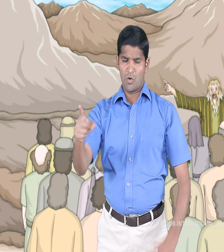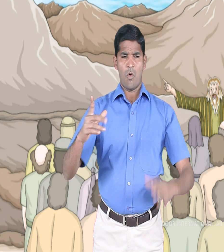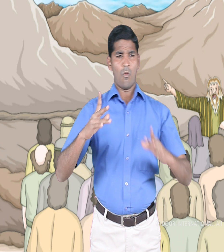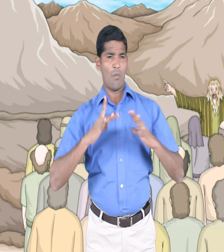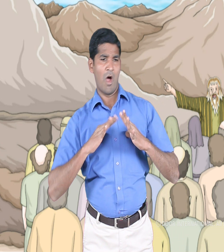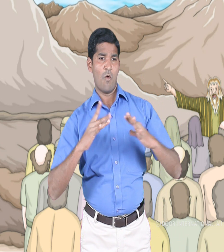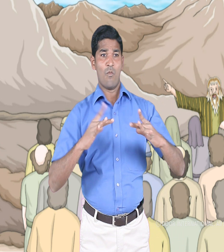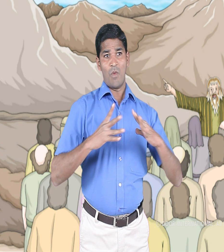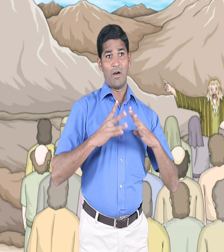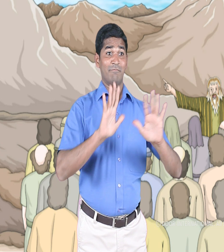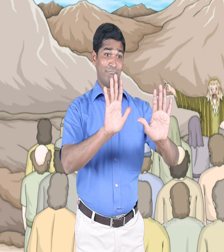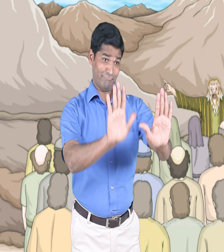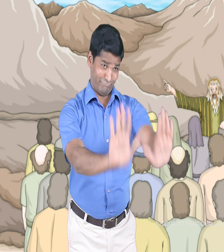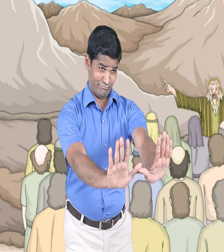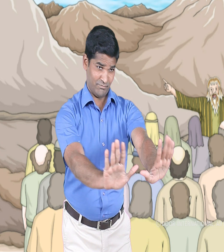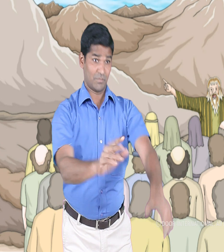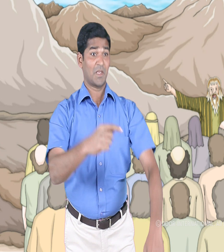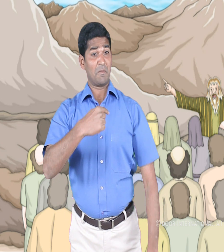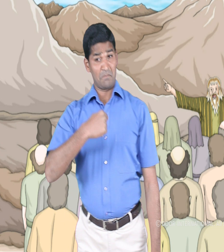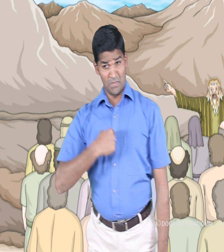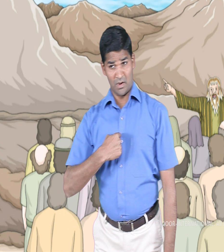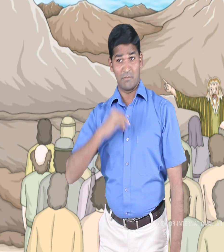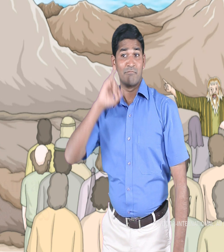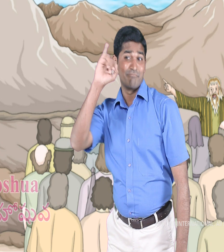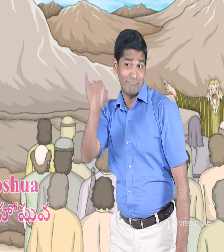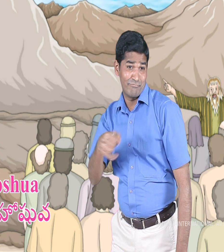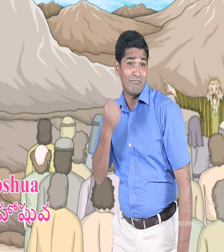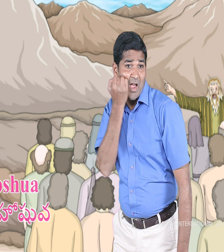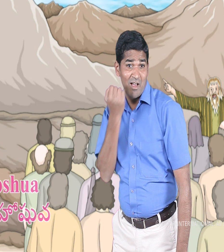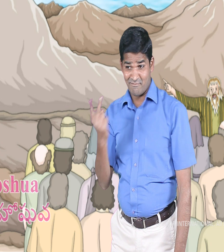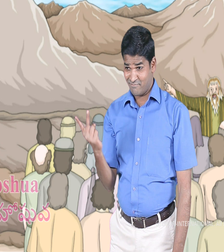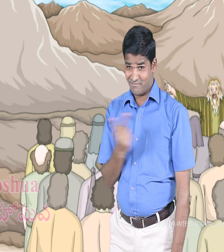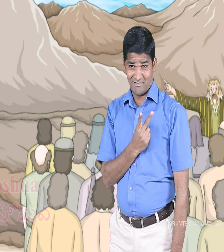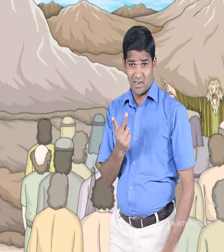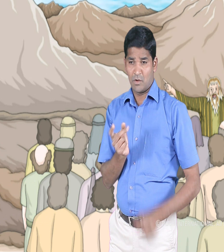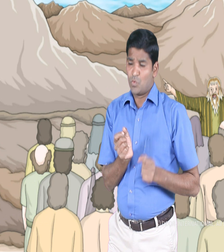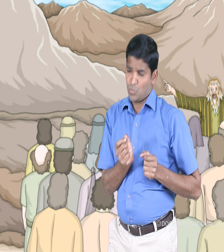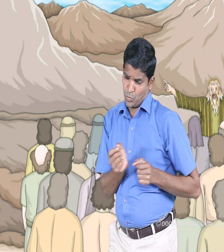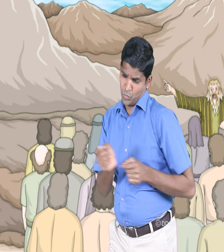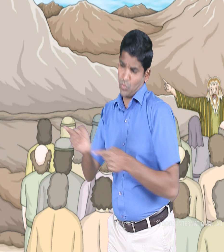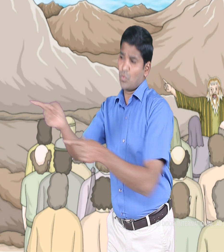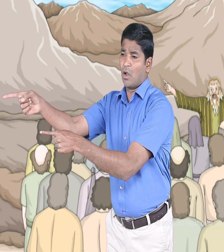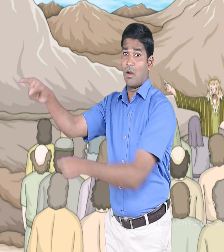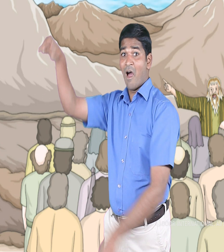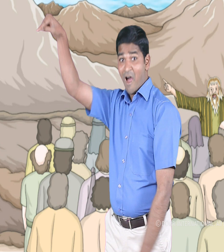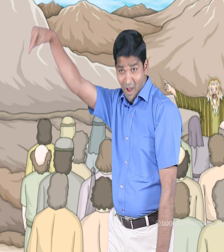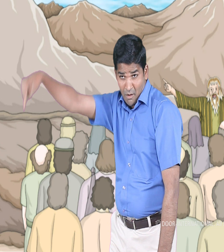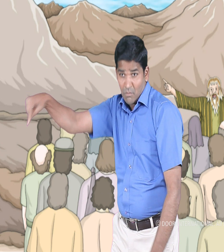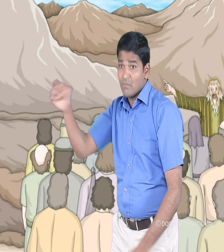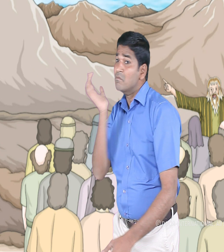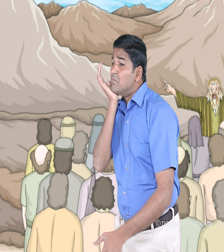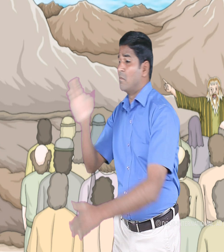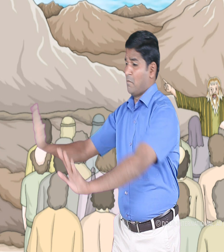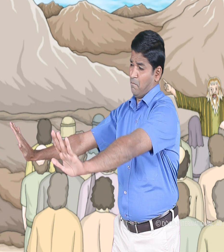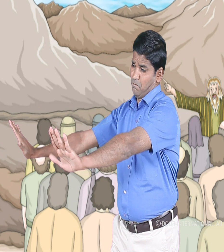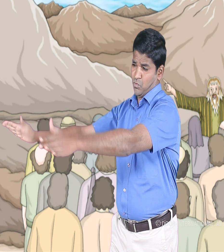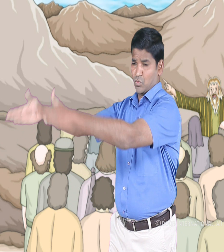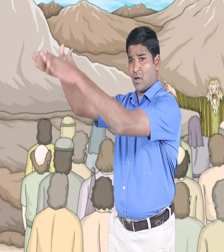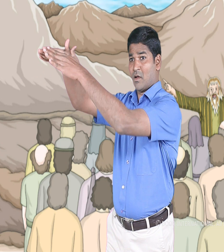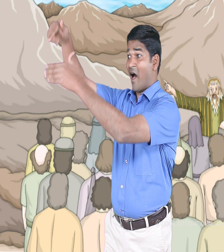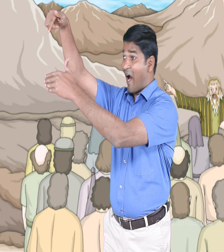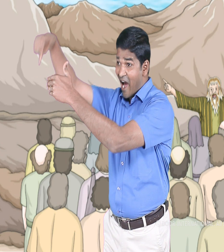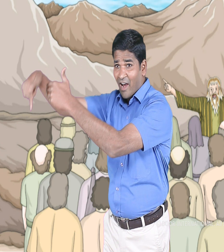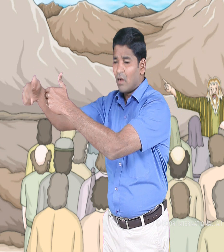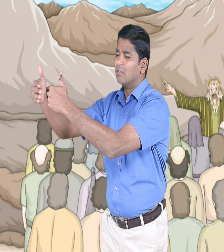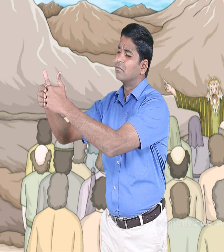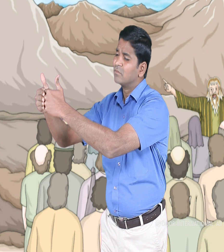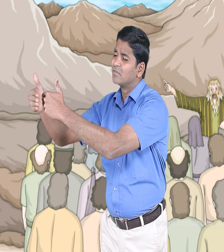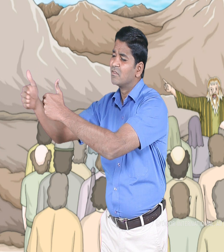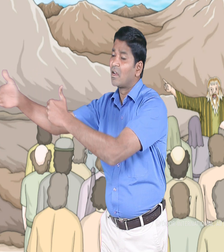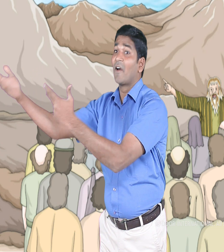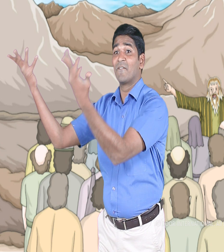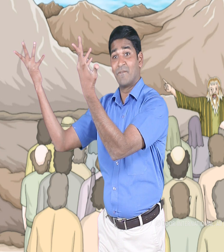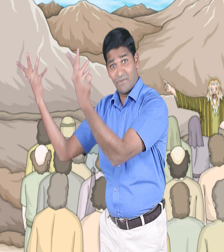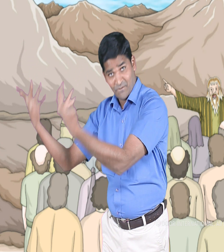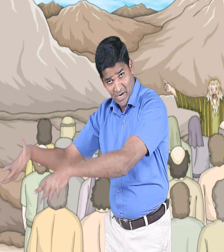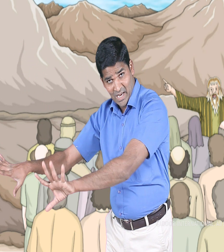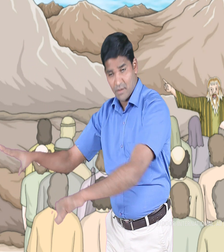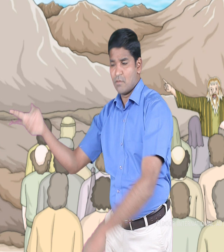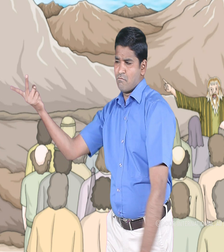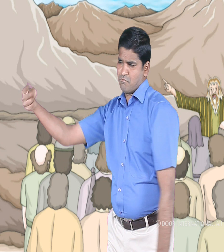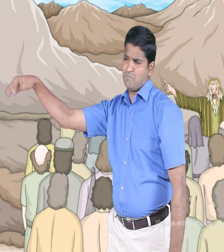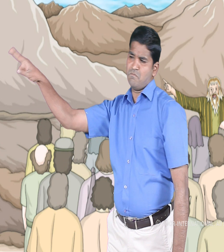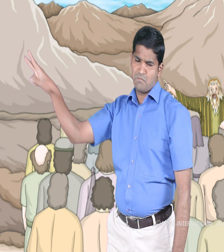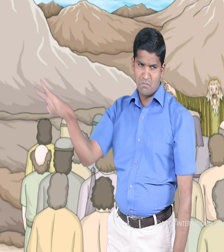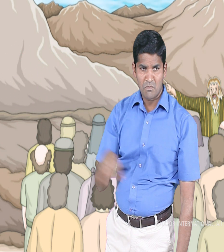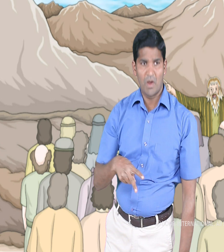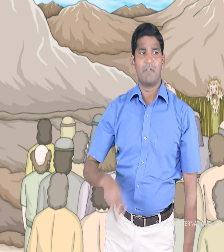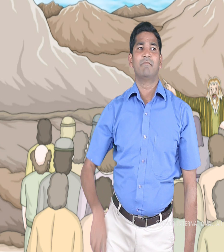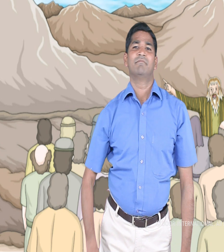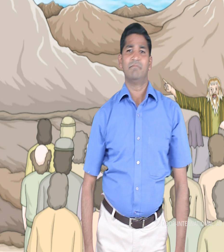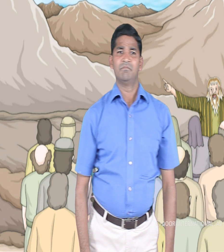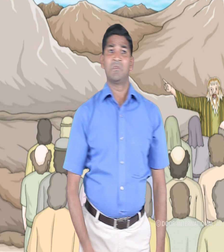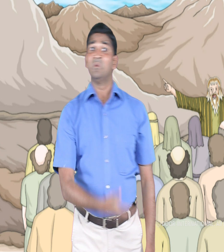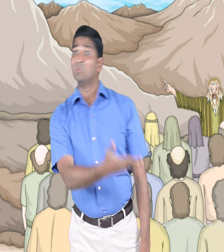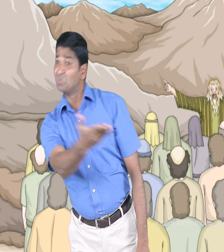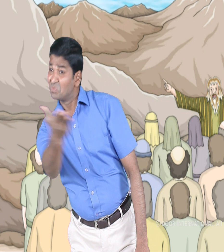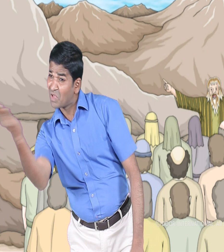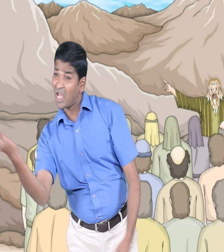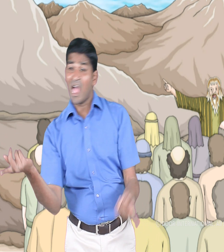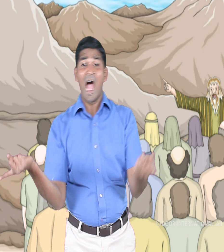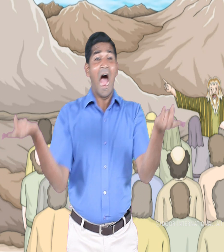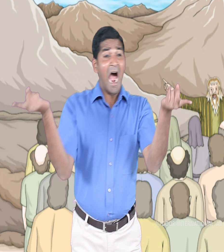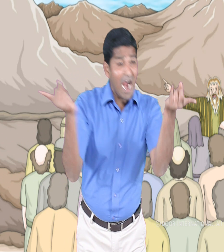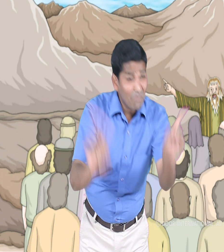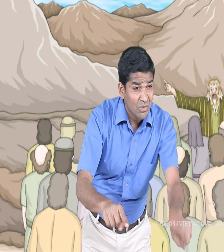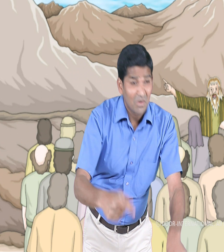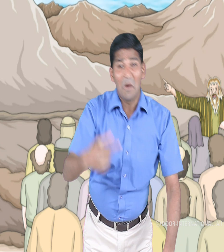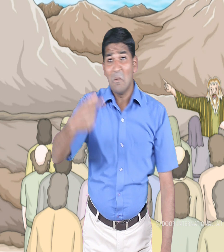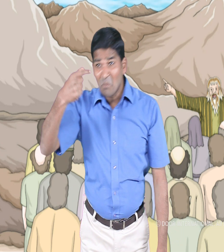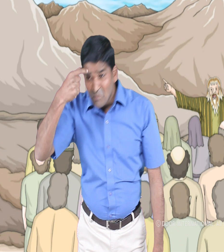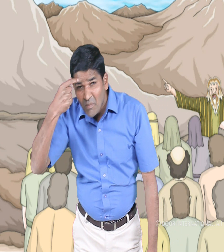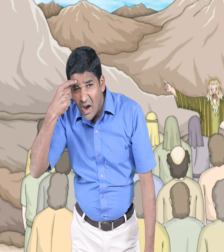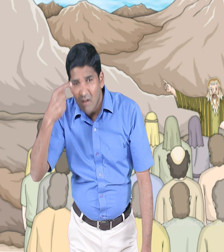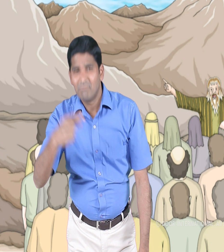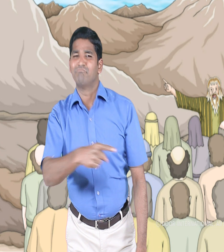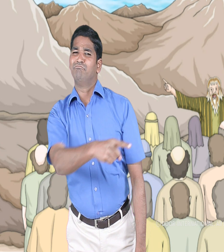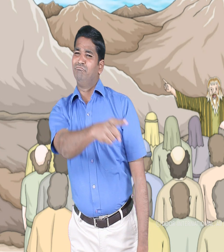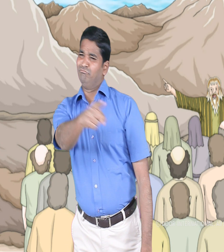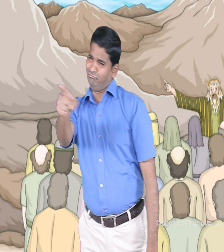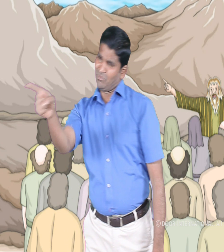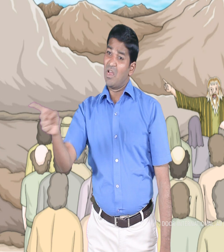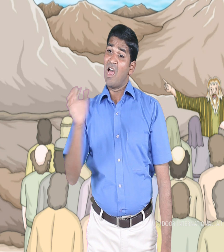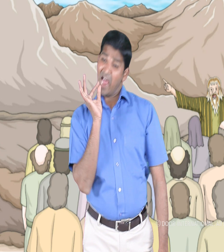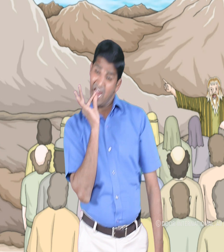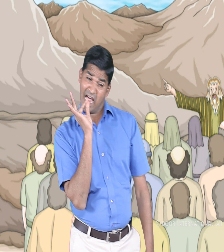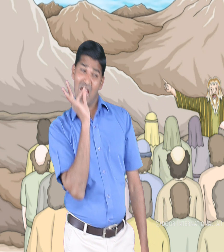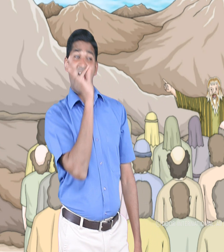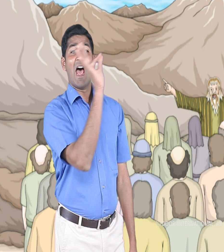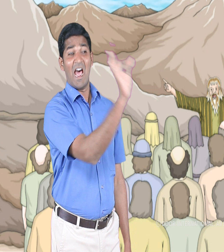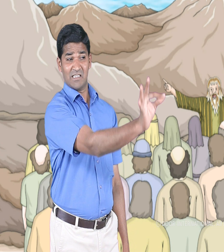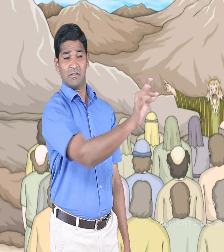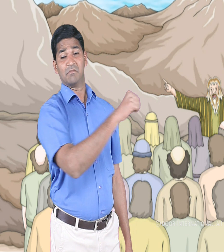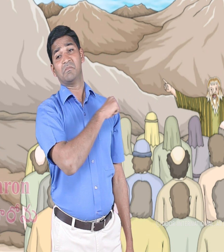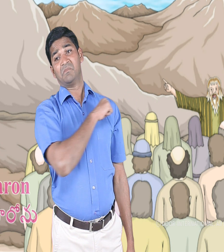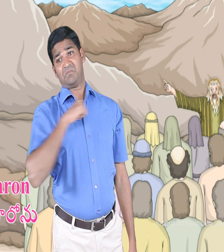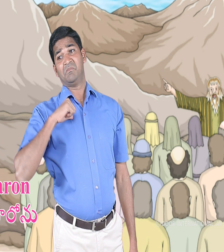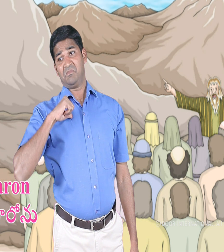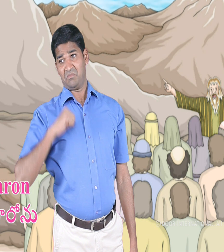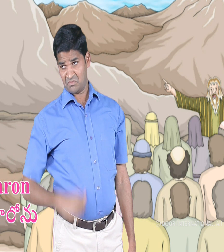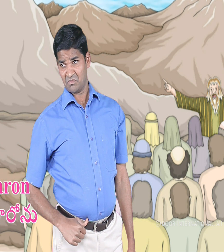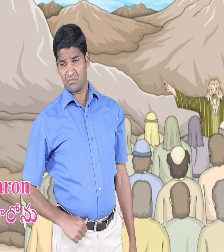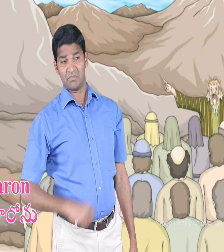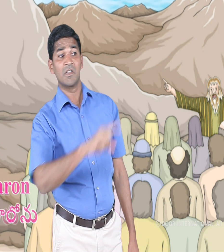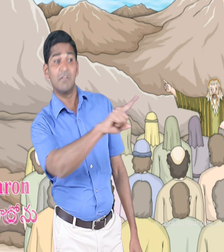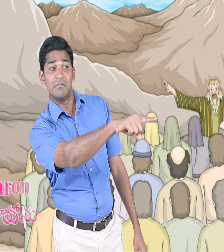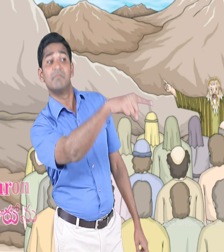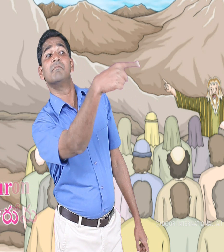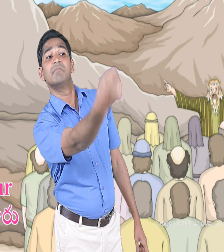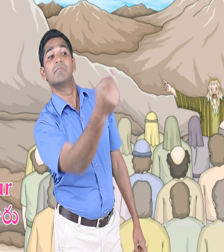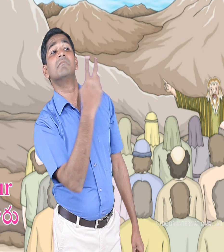And he said to the elders, “Wait here for us until we return to you.